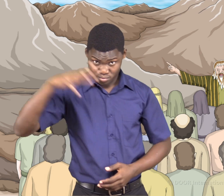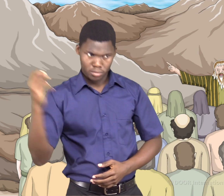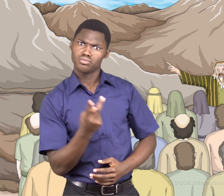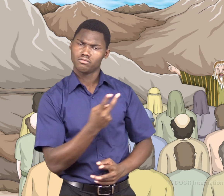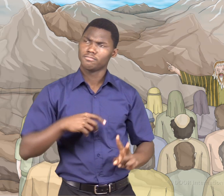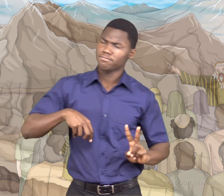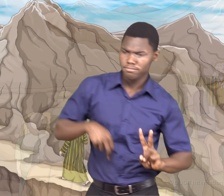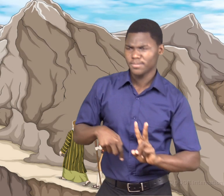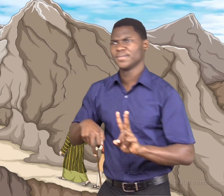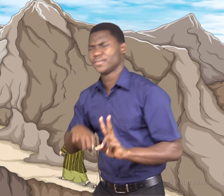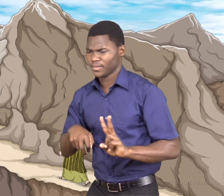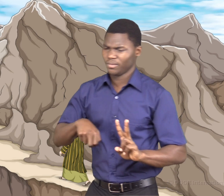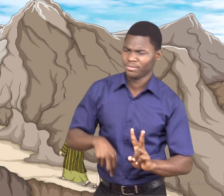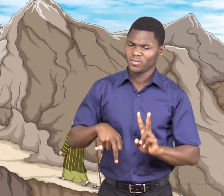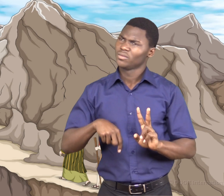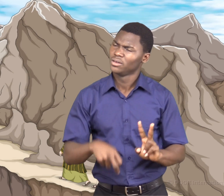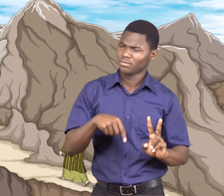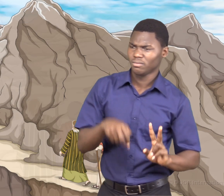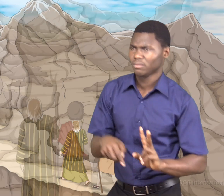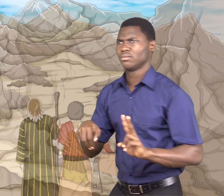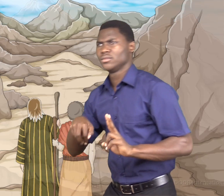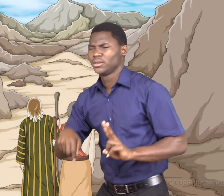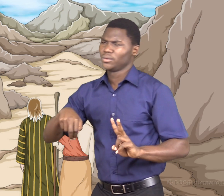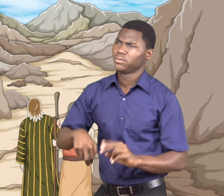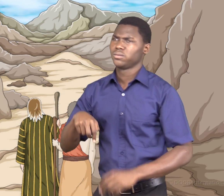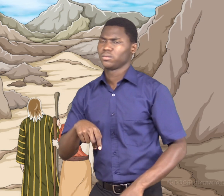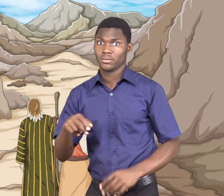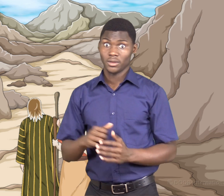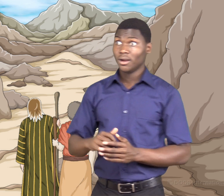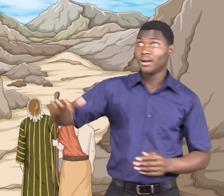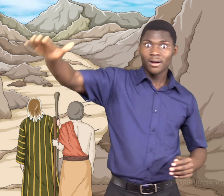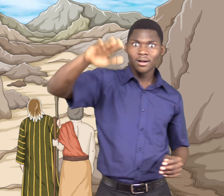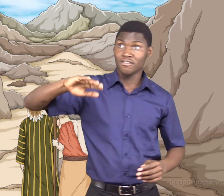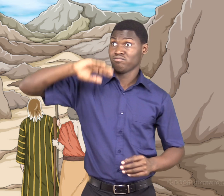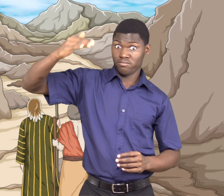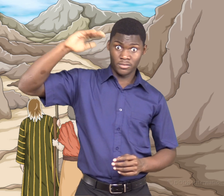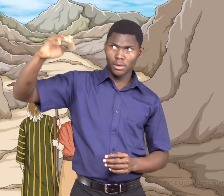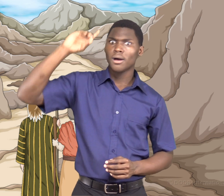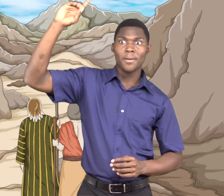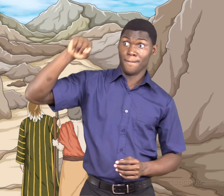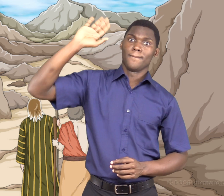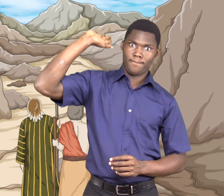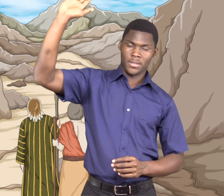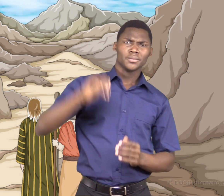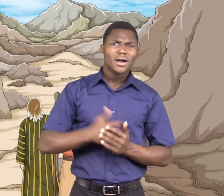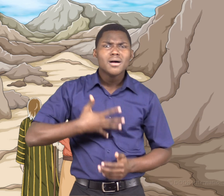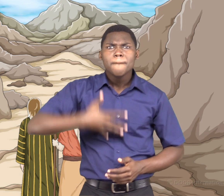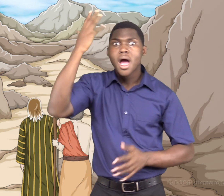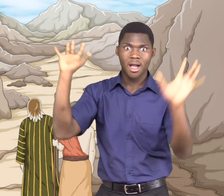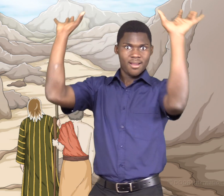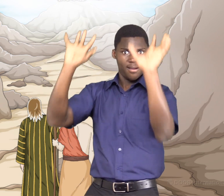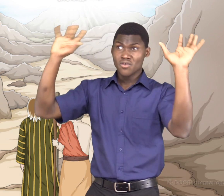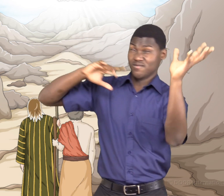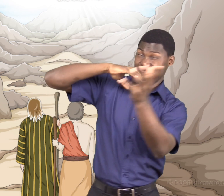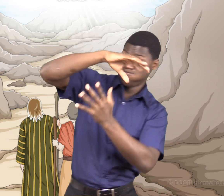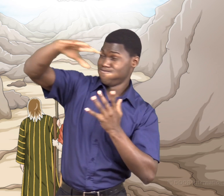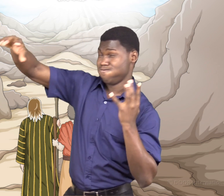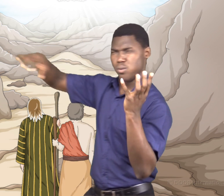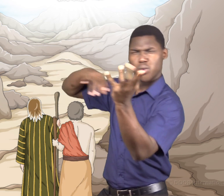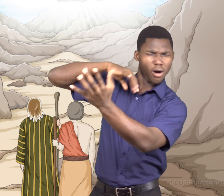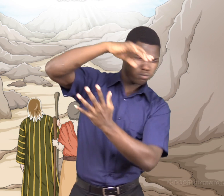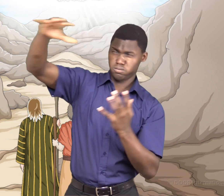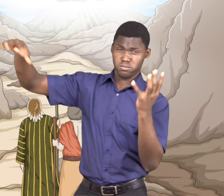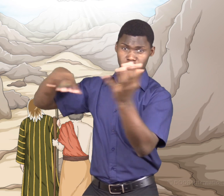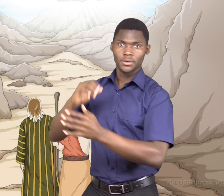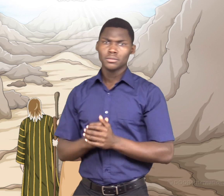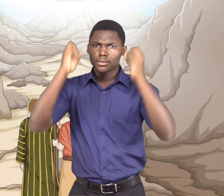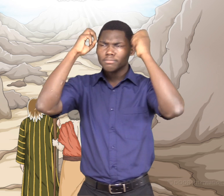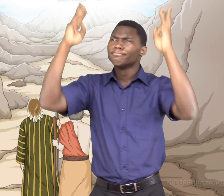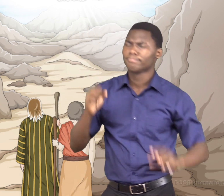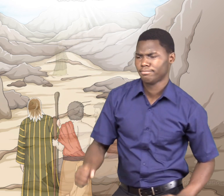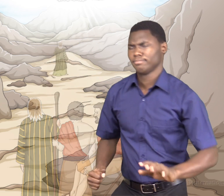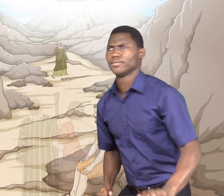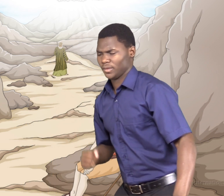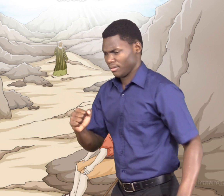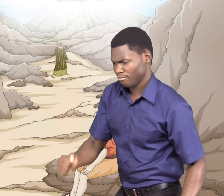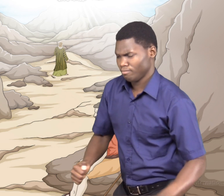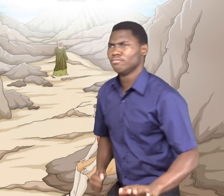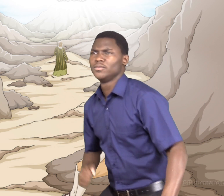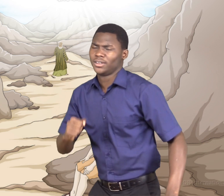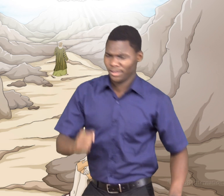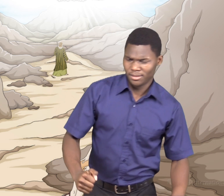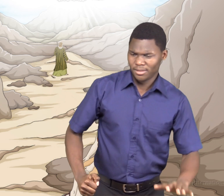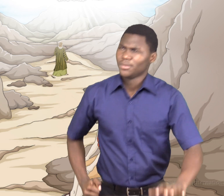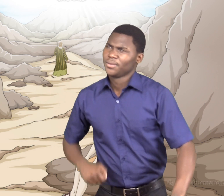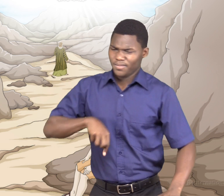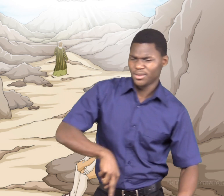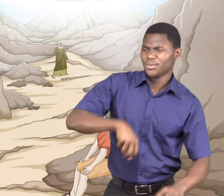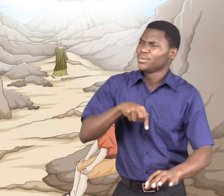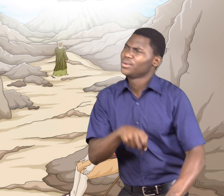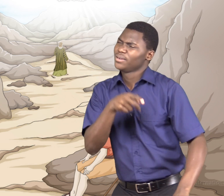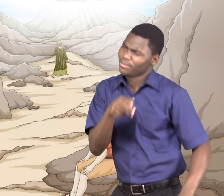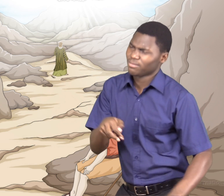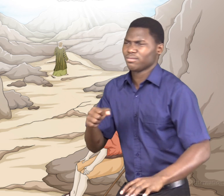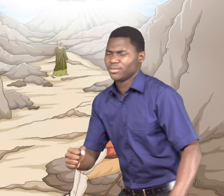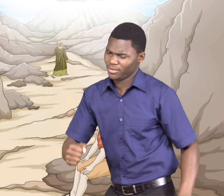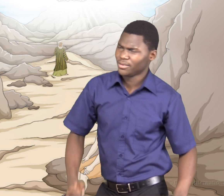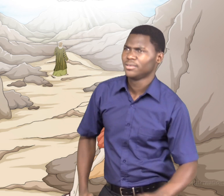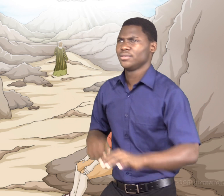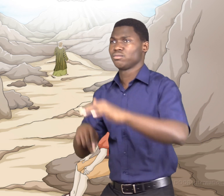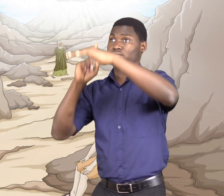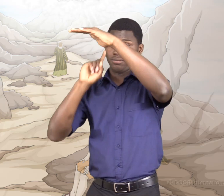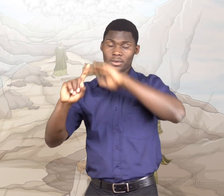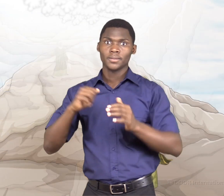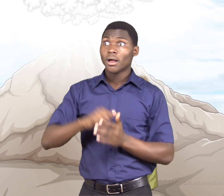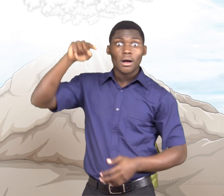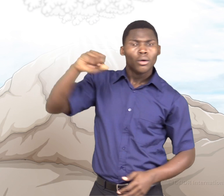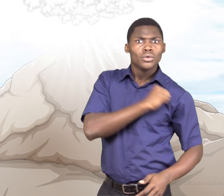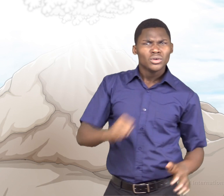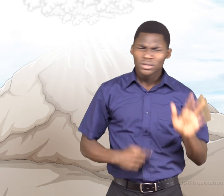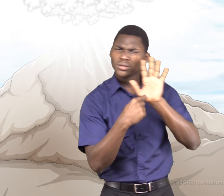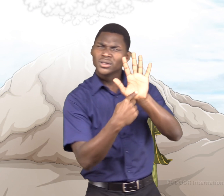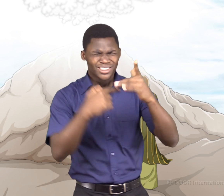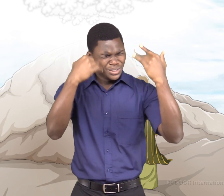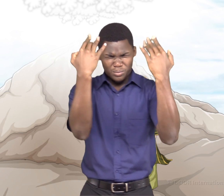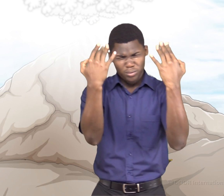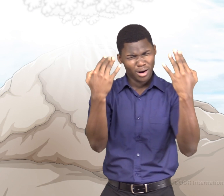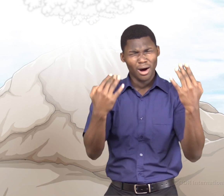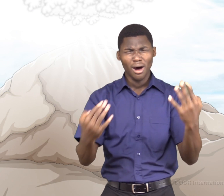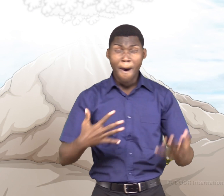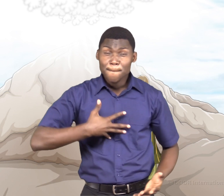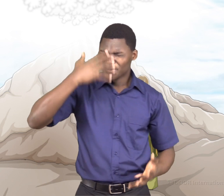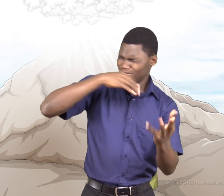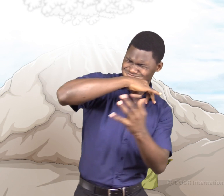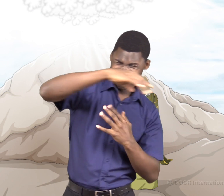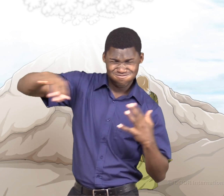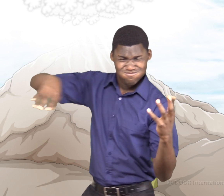When Moses went up on the mountain, the cloud covered it, and the glory of the LORD settled on Mount Sinai.